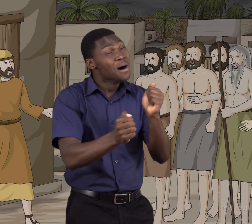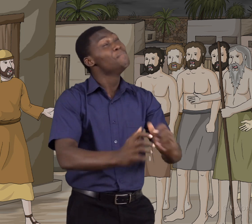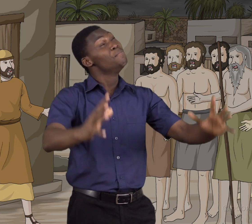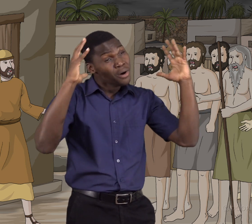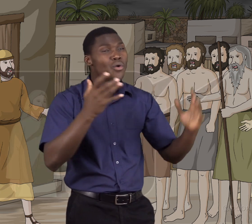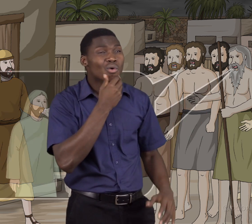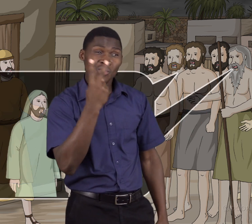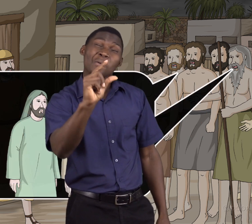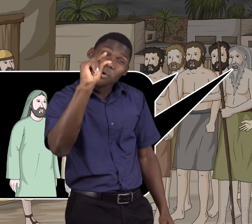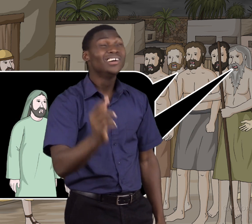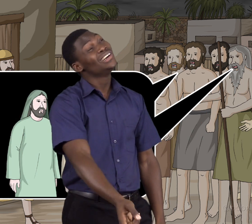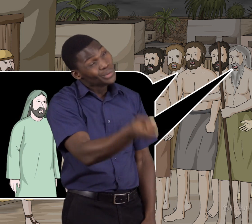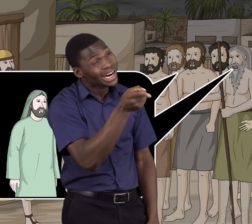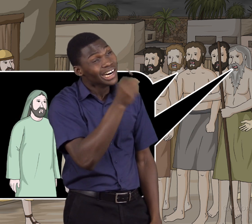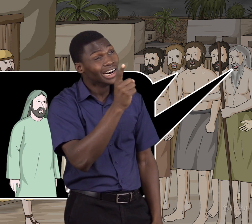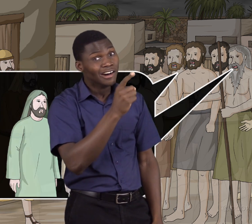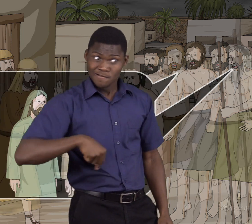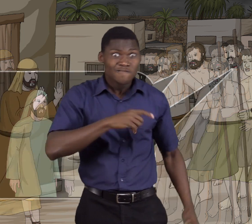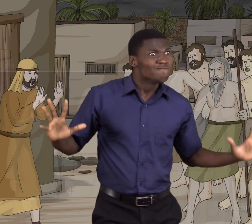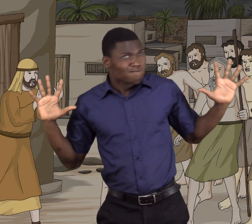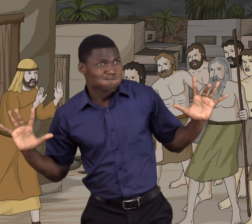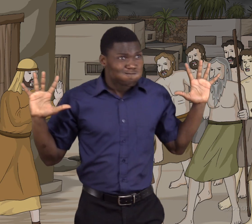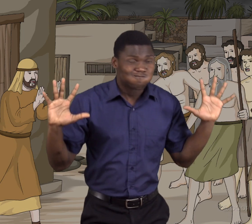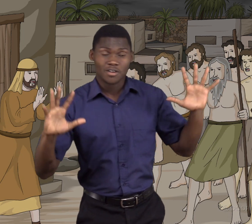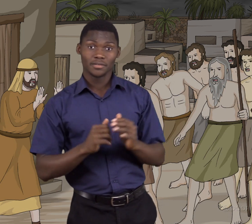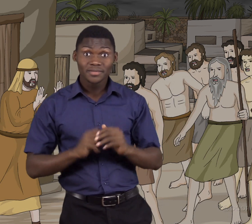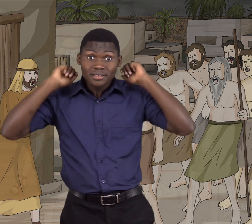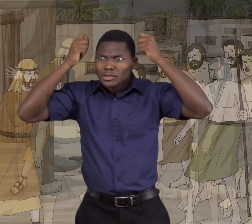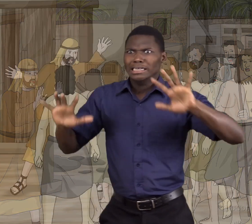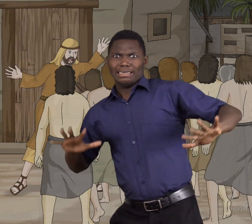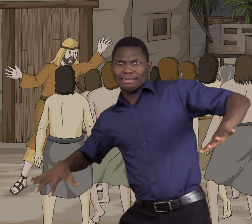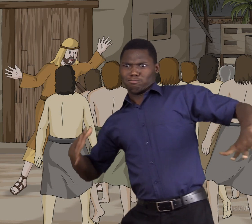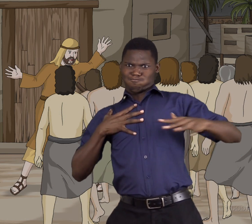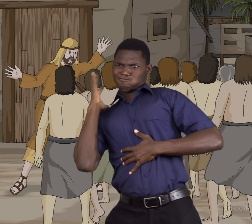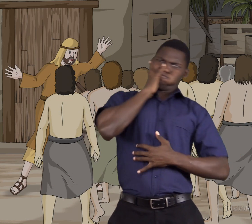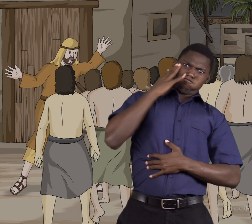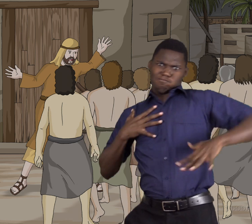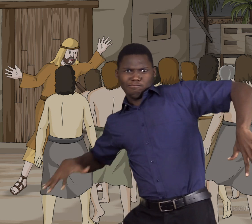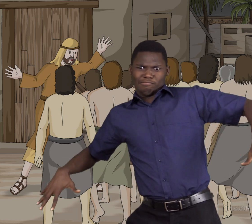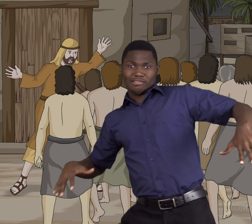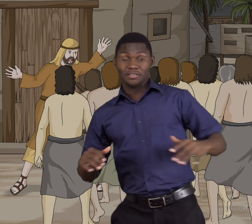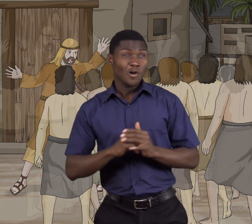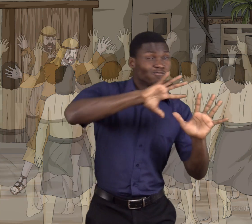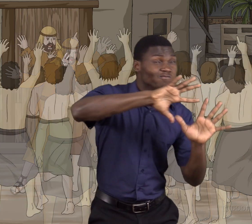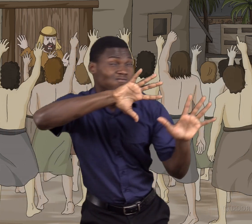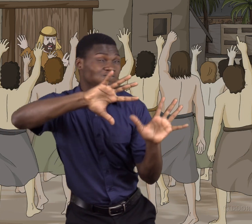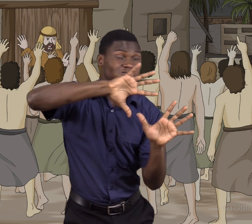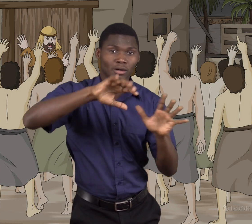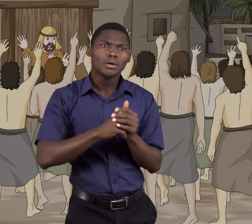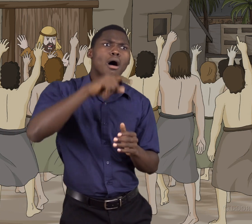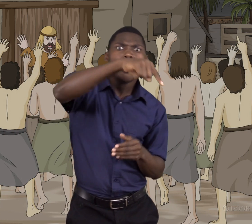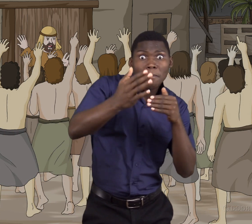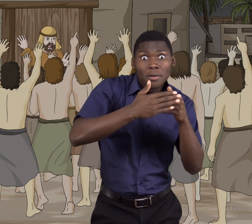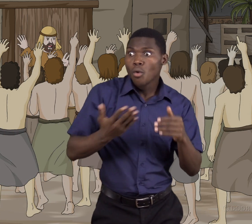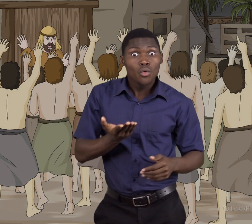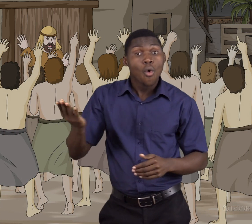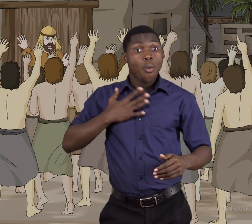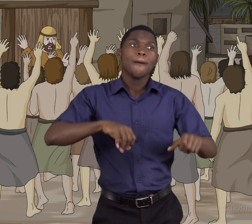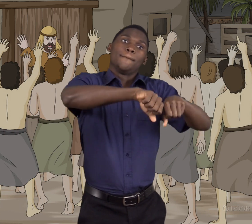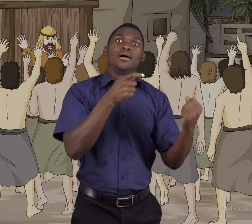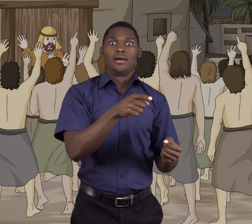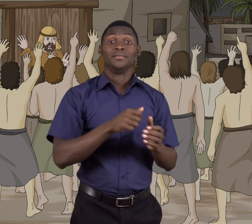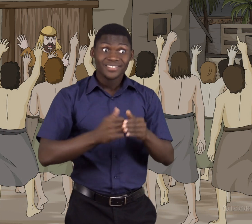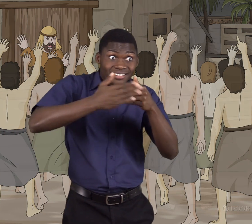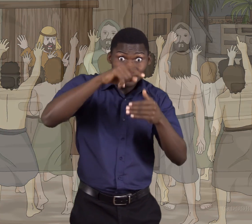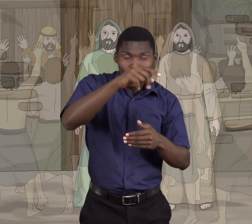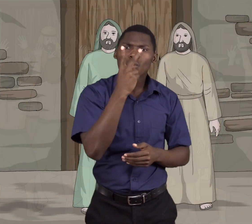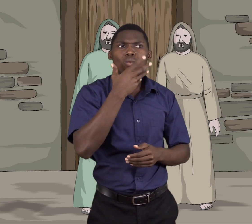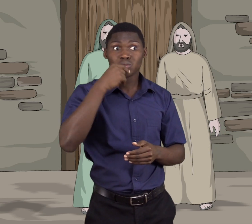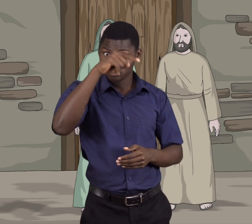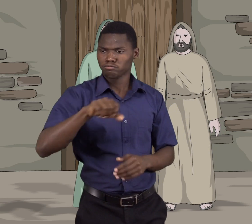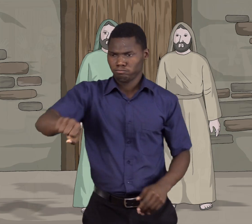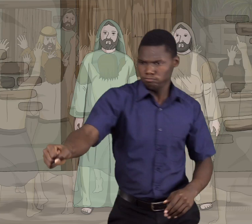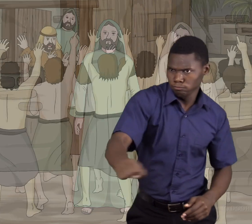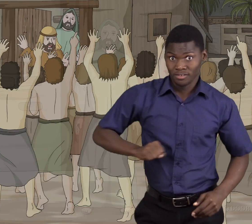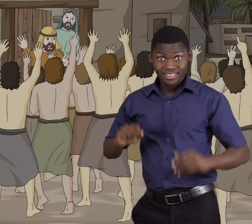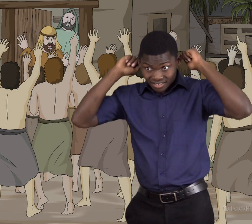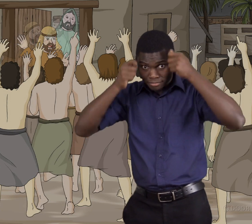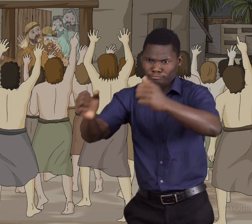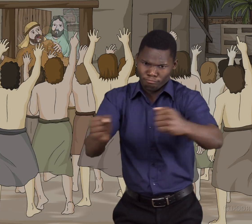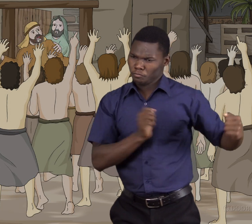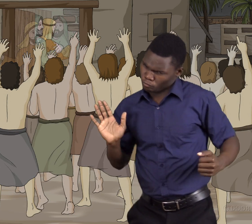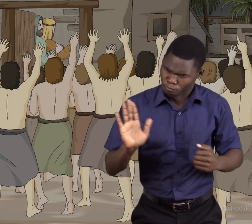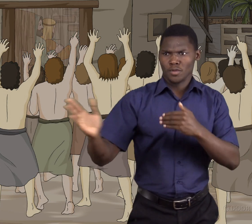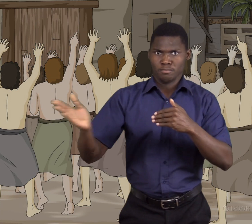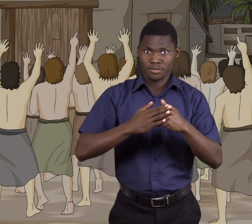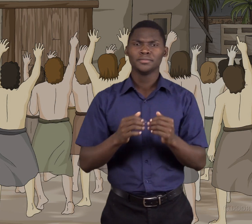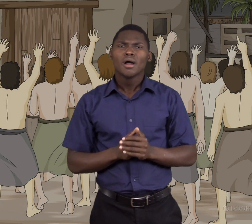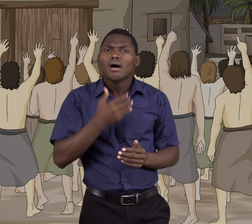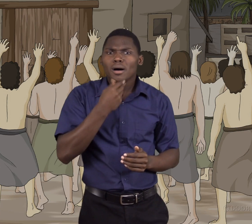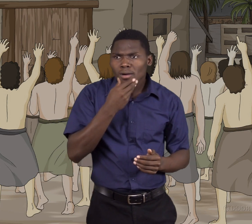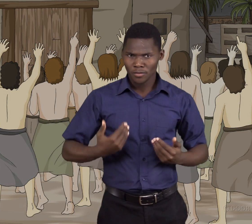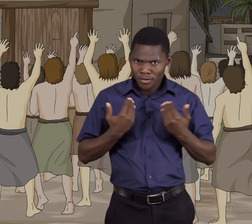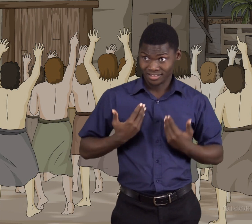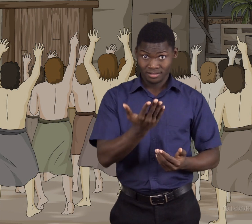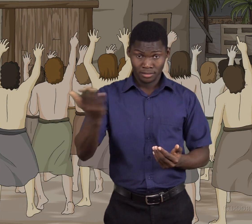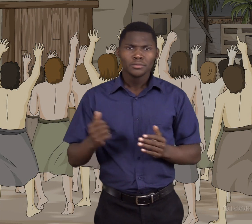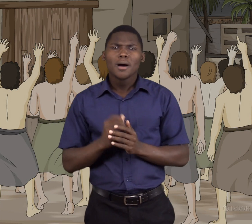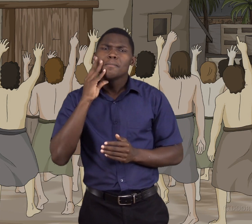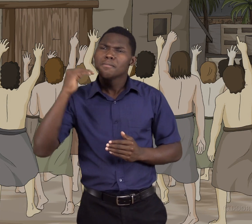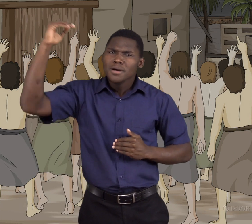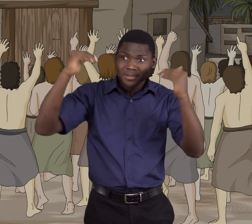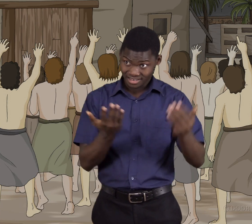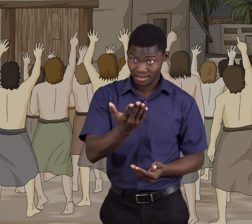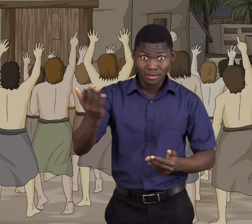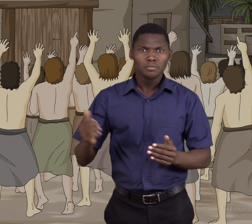And they pressed in on Lot and moved in to break down the door. But the men inside reached out, pulled Lot into the house with them, and shut the door.